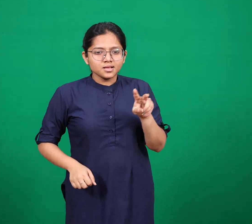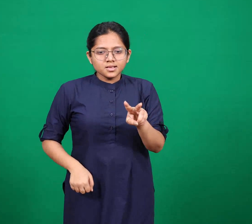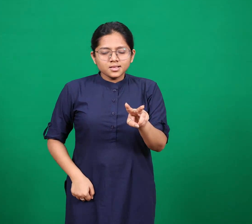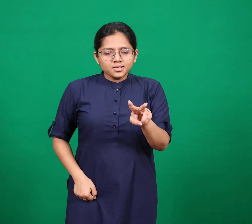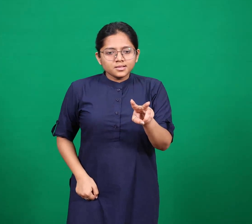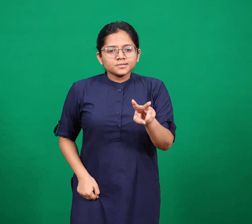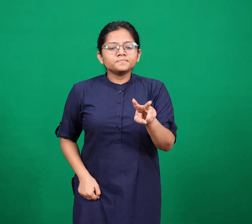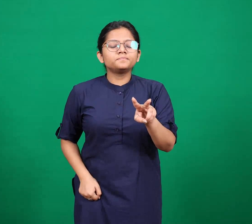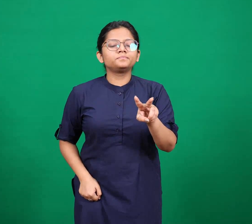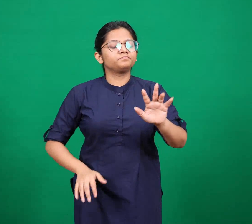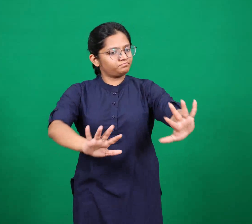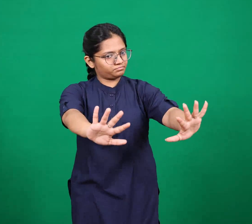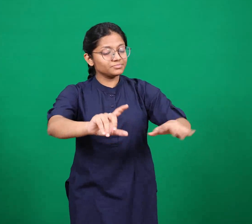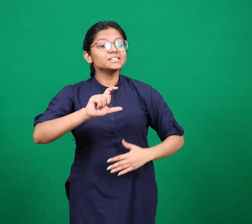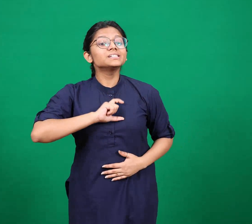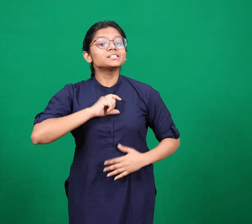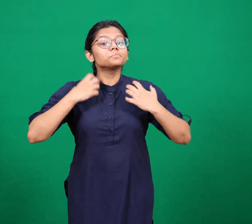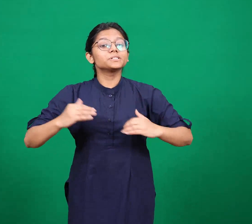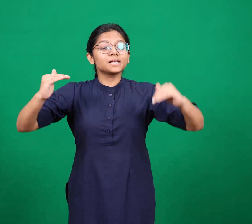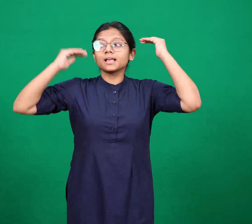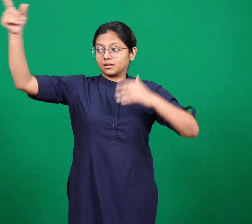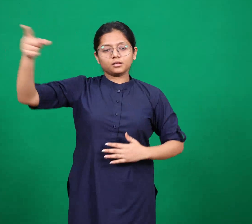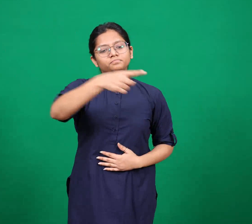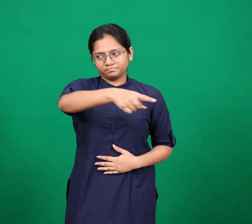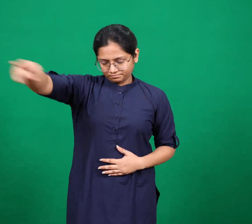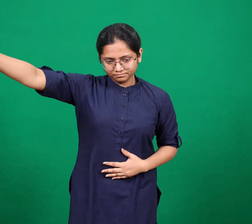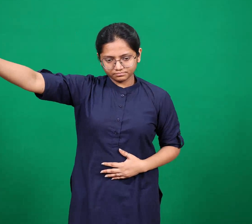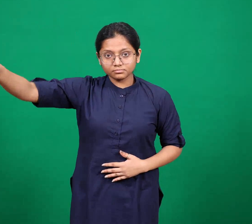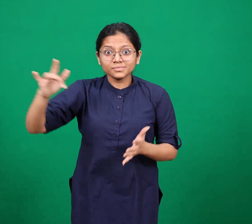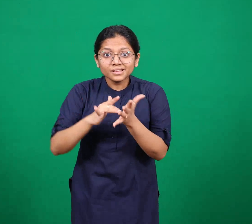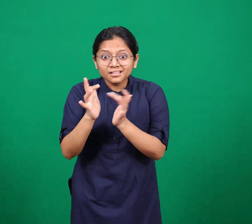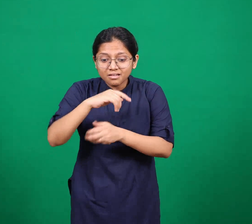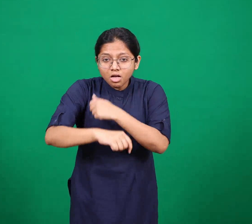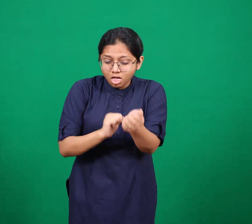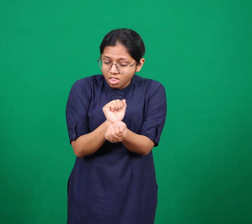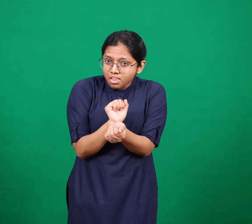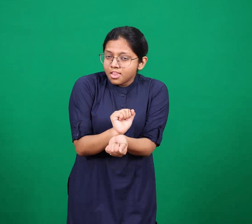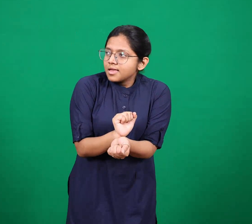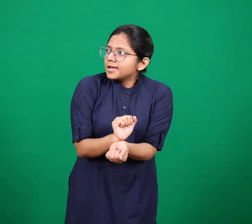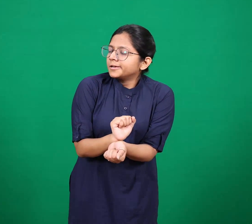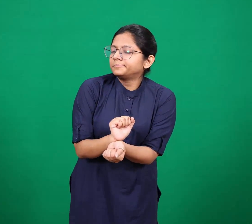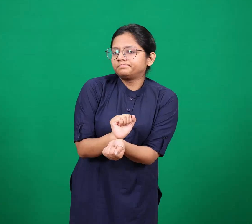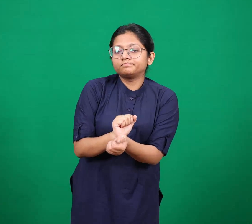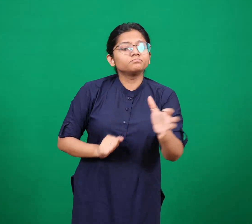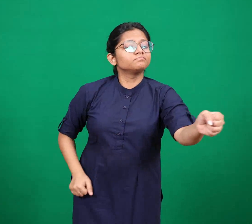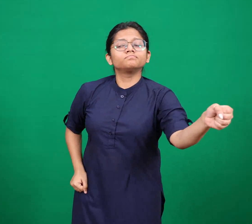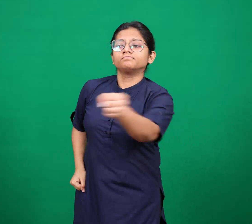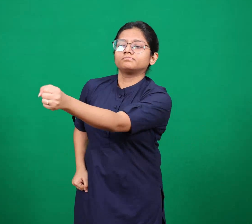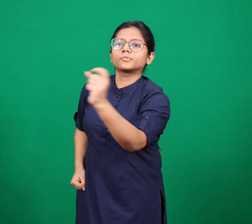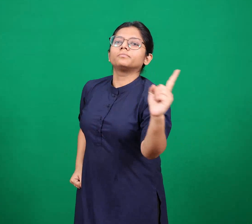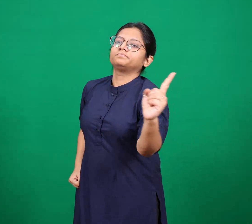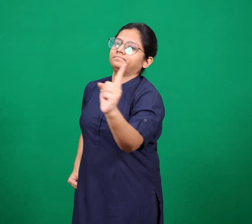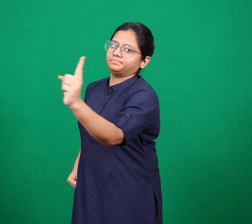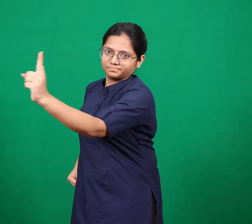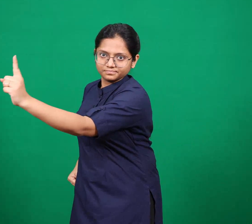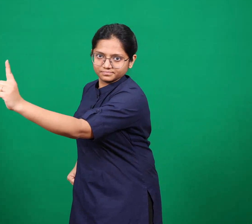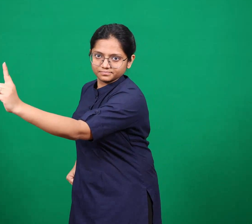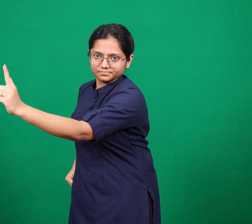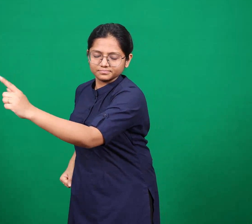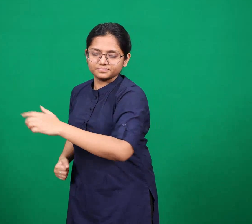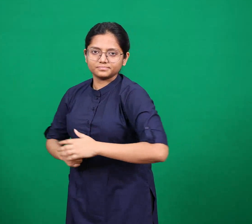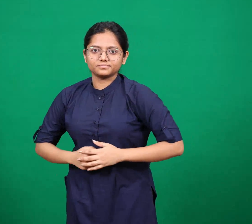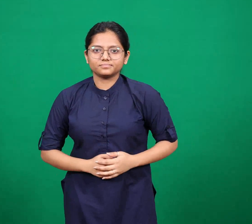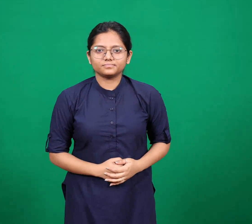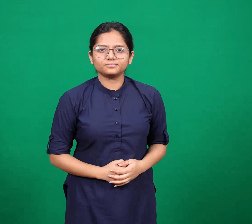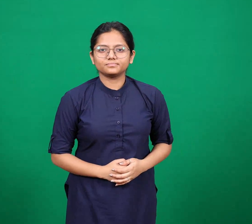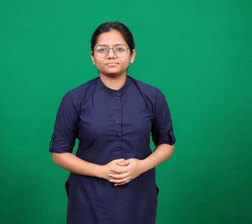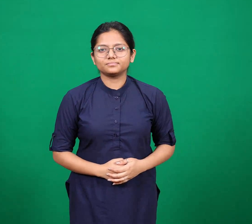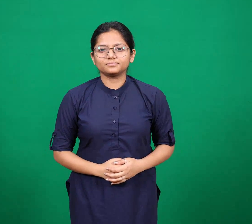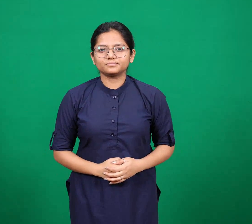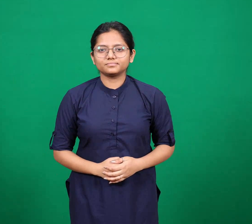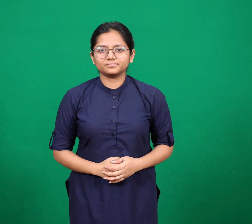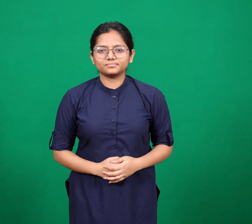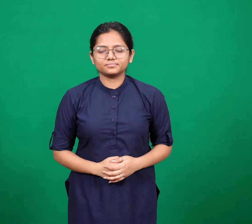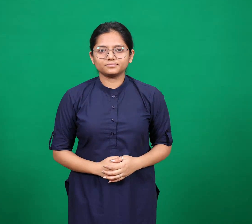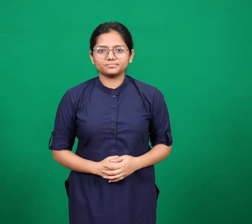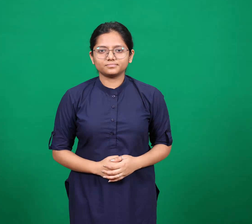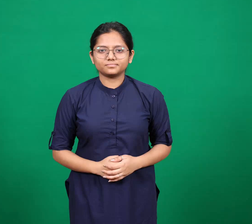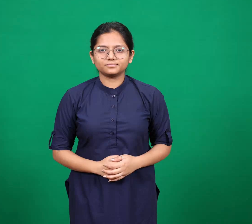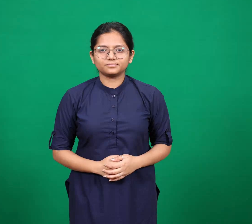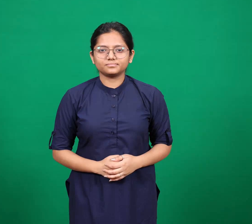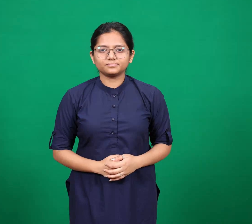Then Annas sent Him, still bound, to Caiaphas the high priest.